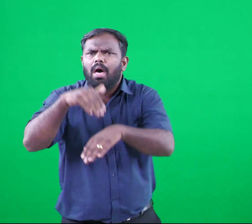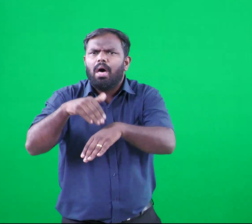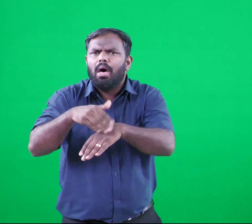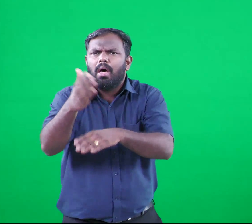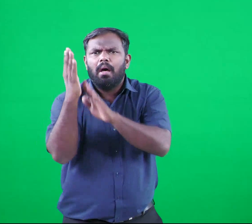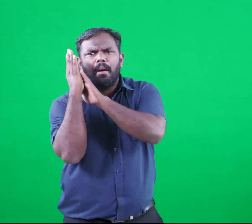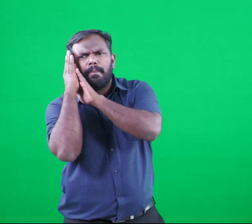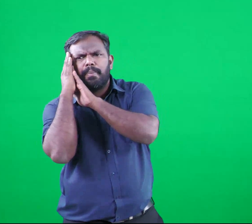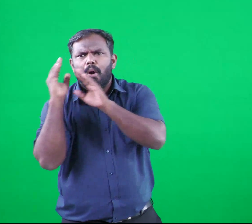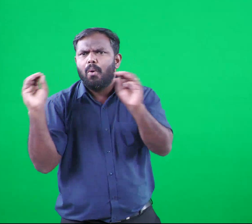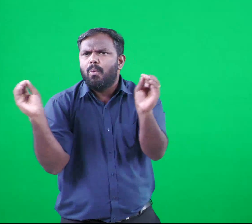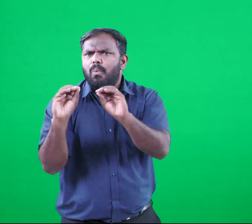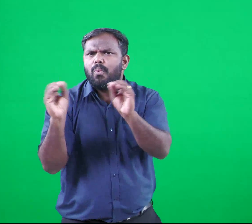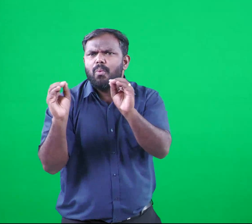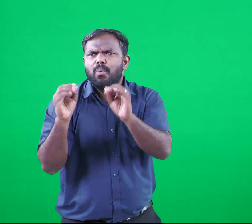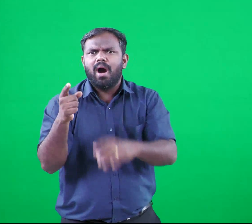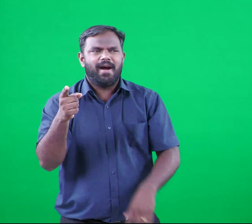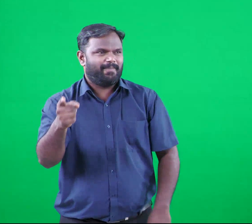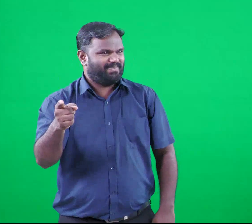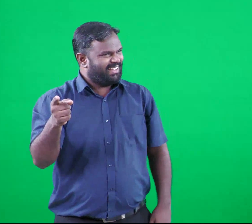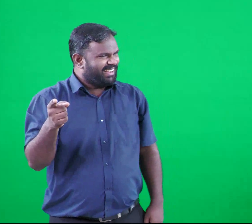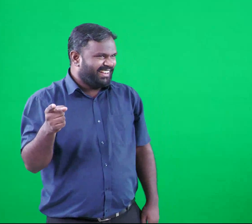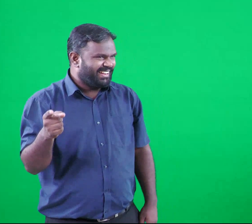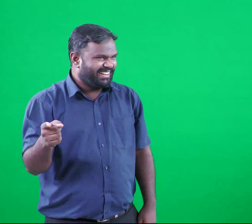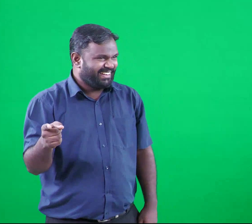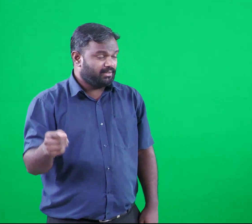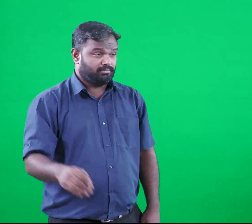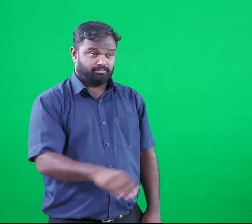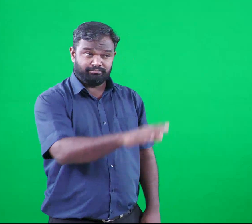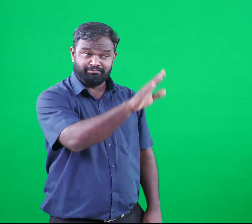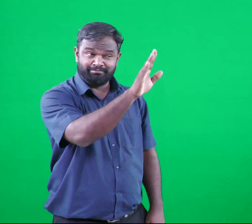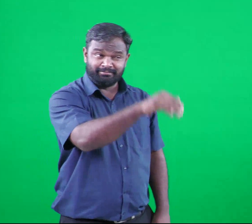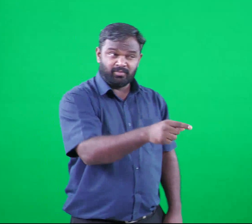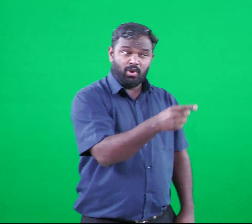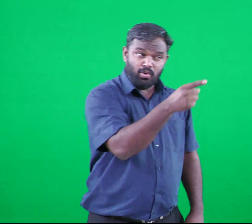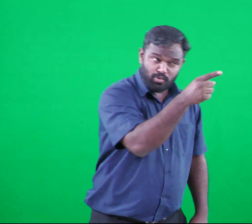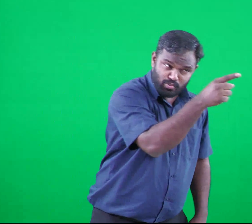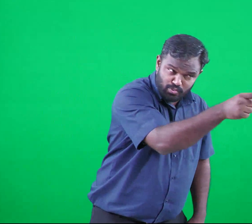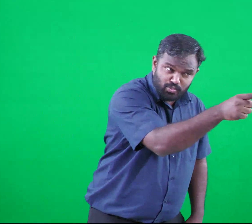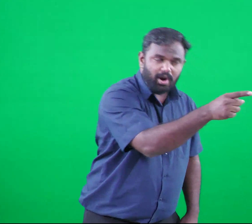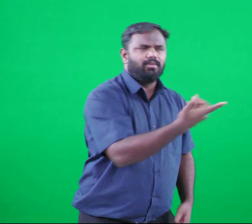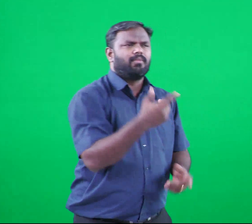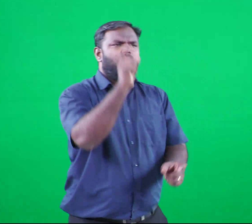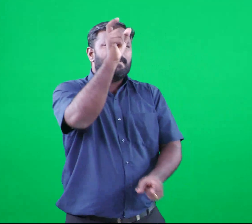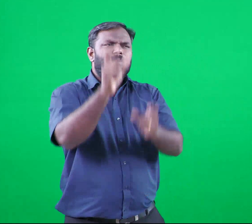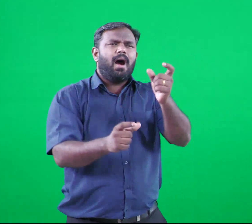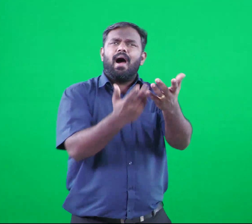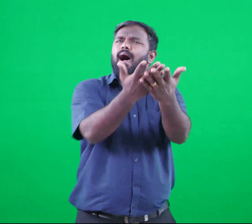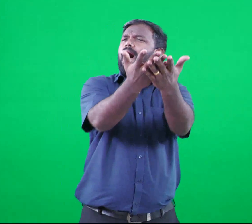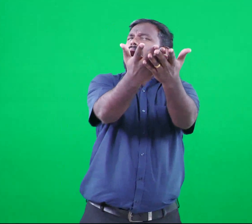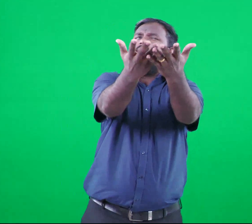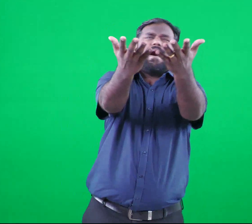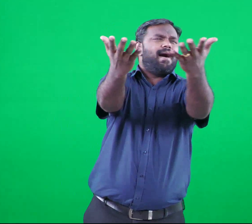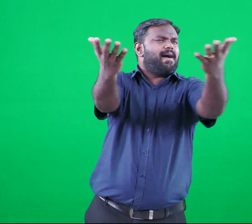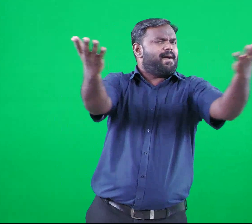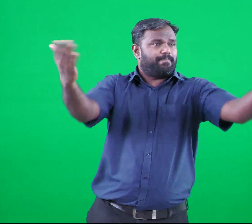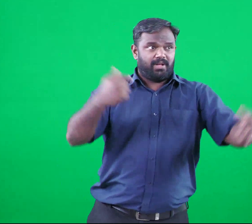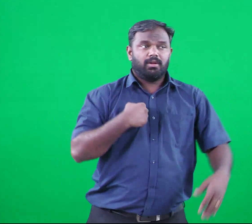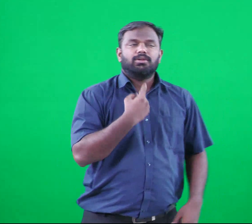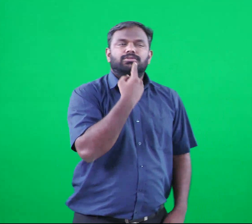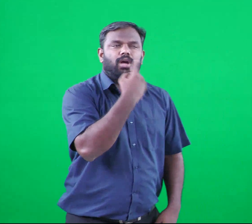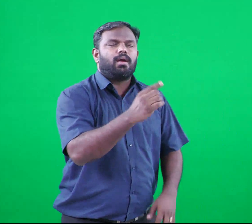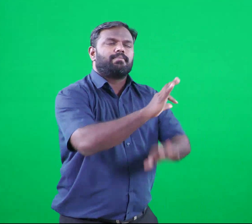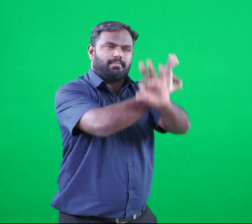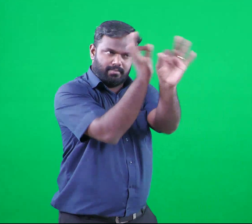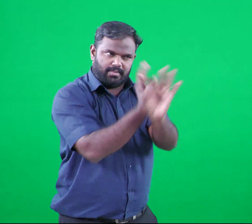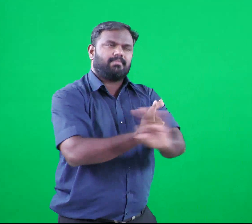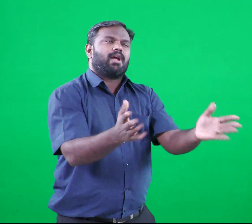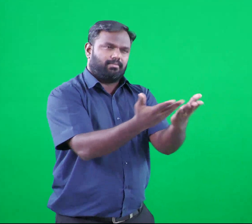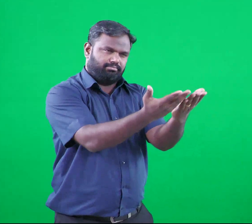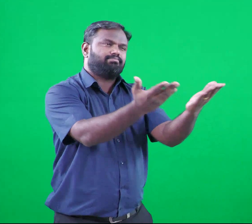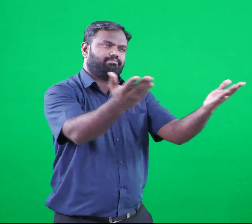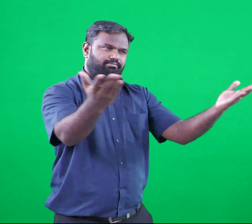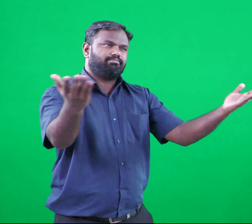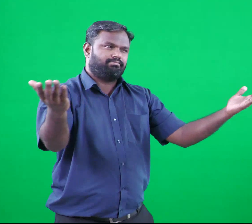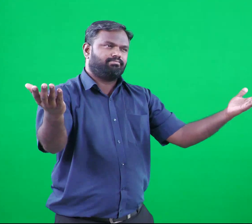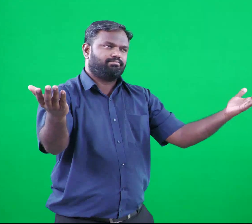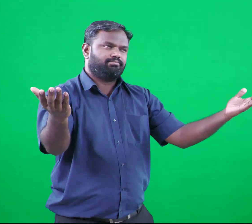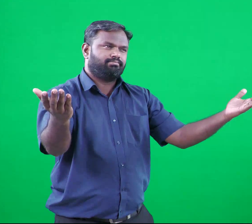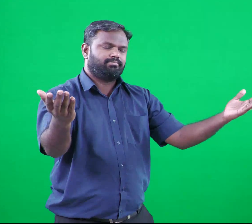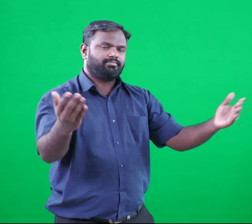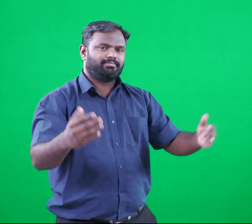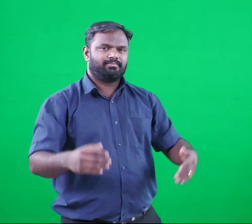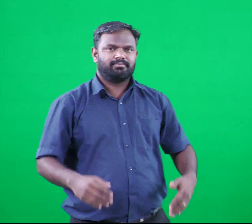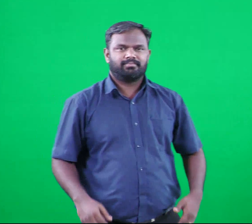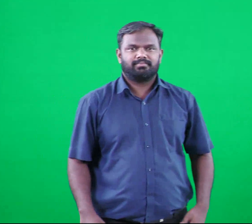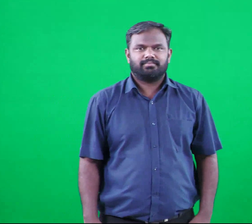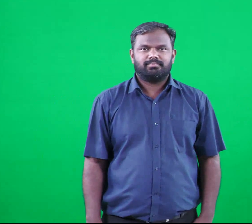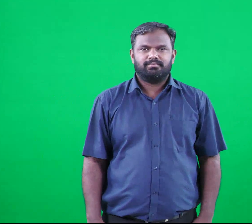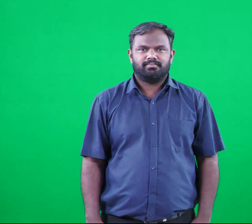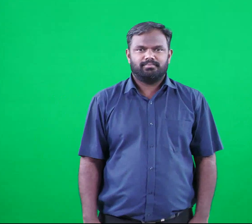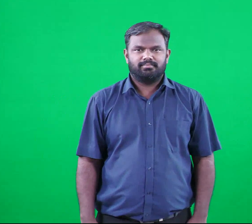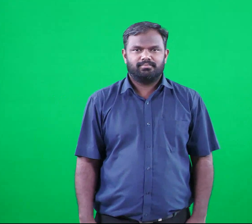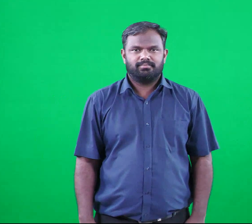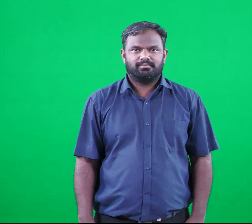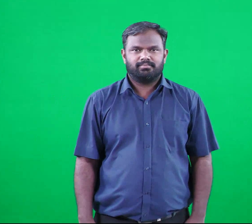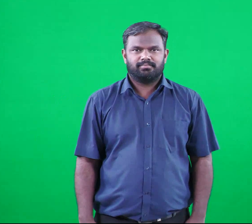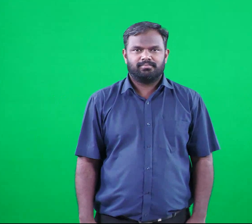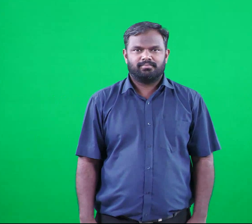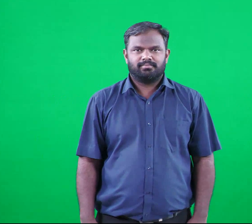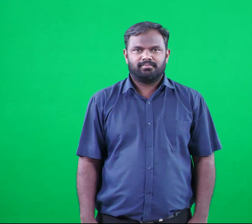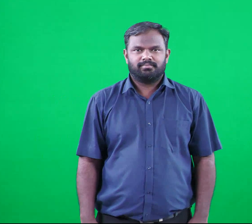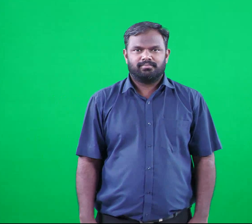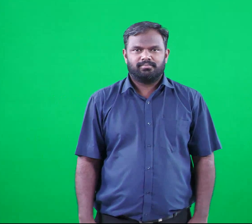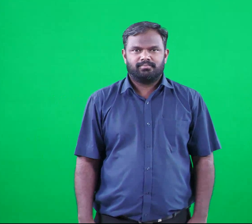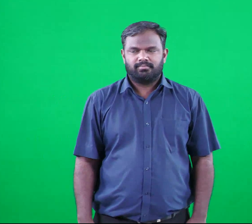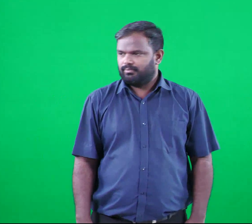And what I say to you, I say to everyone: Keep watch!"